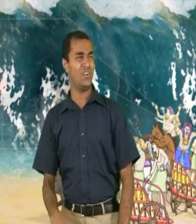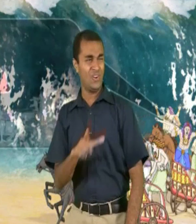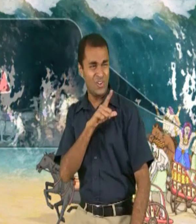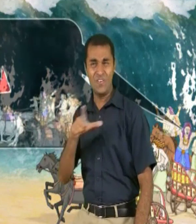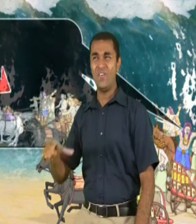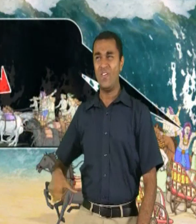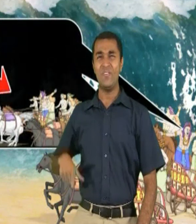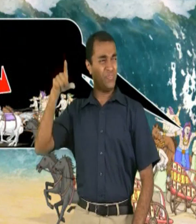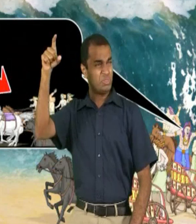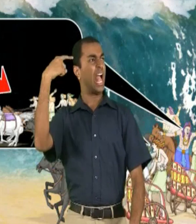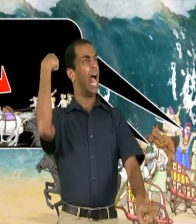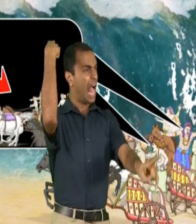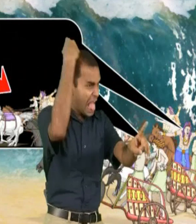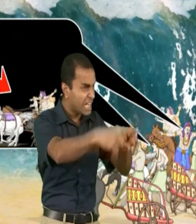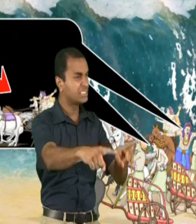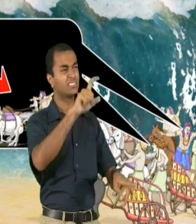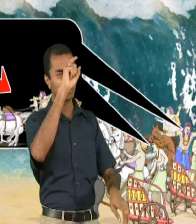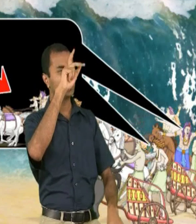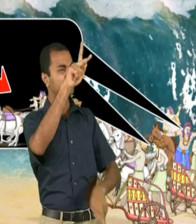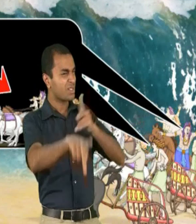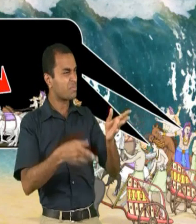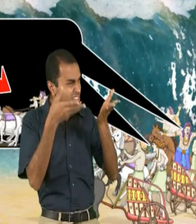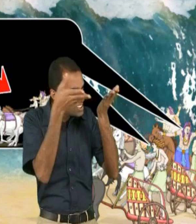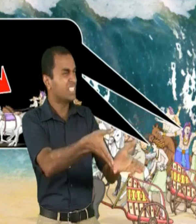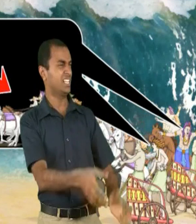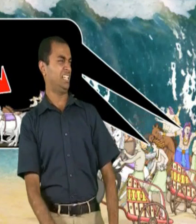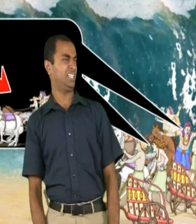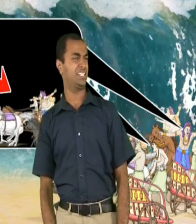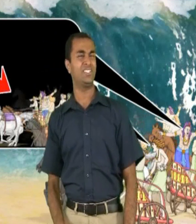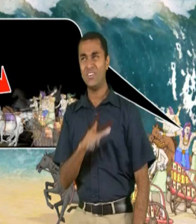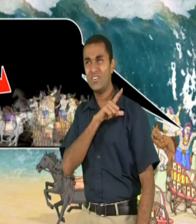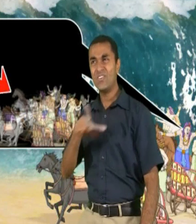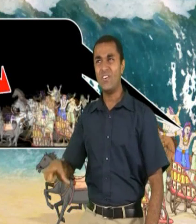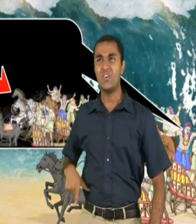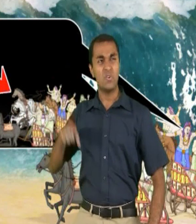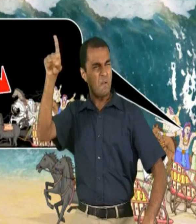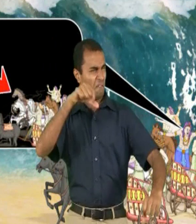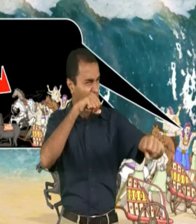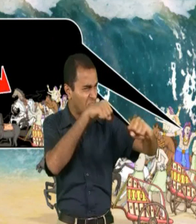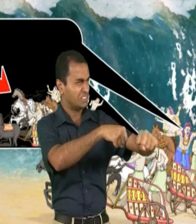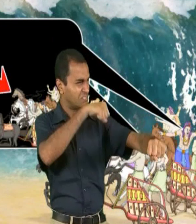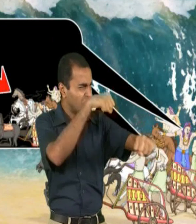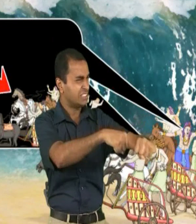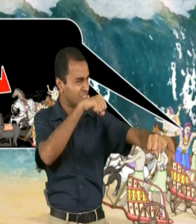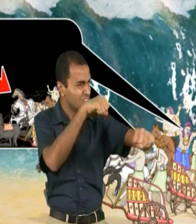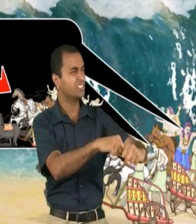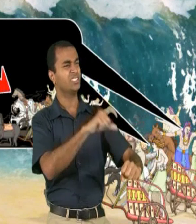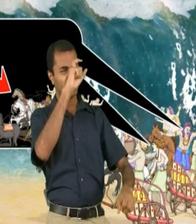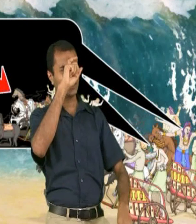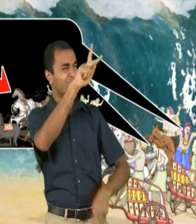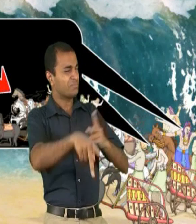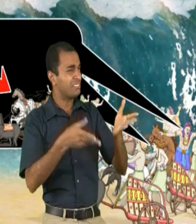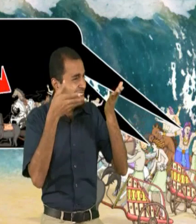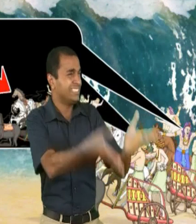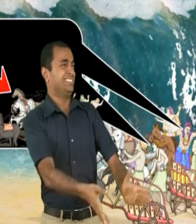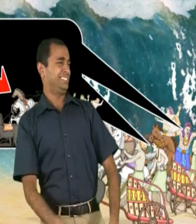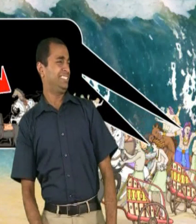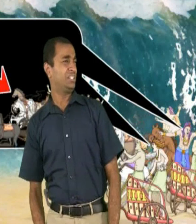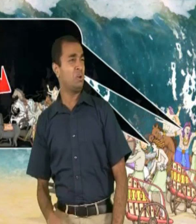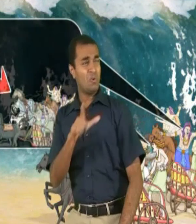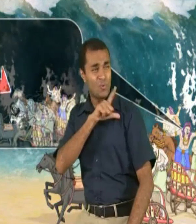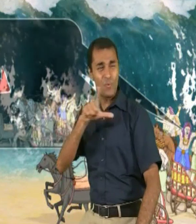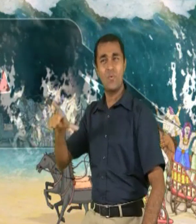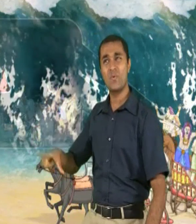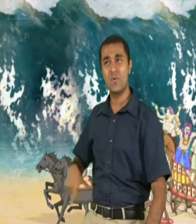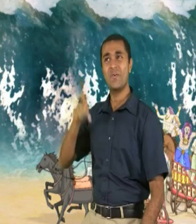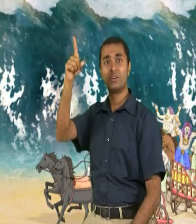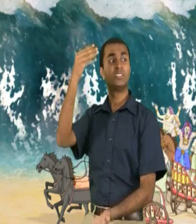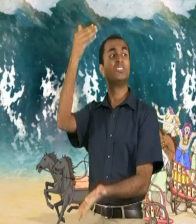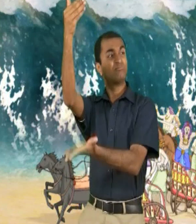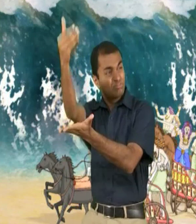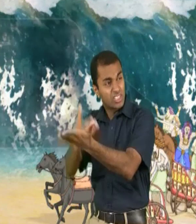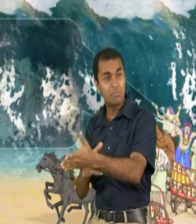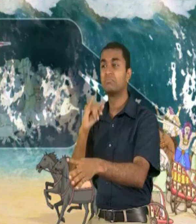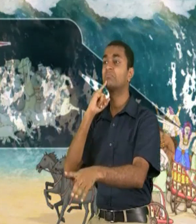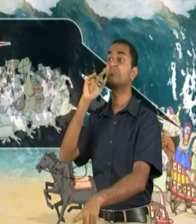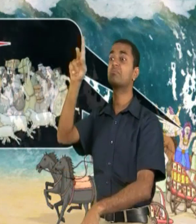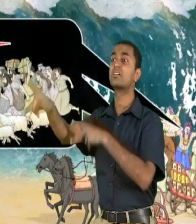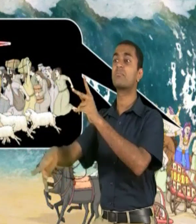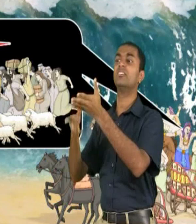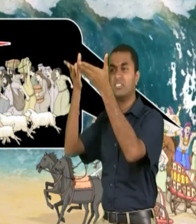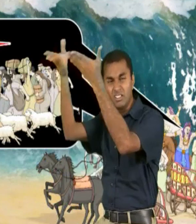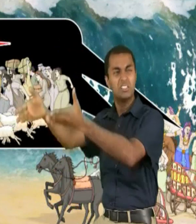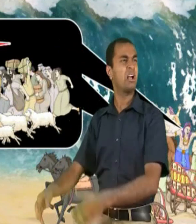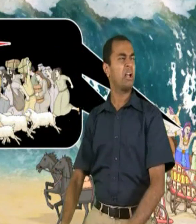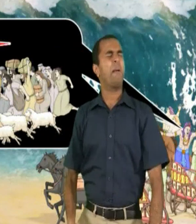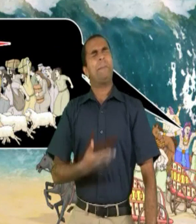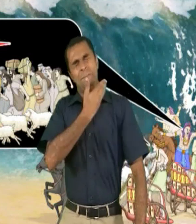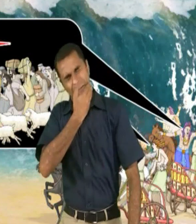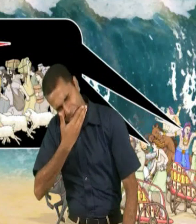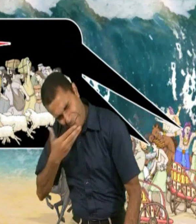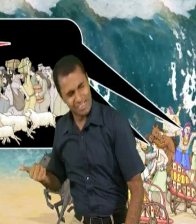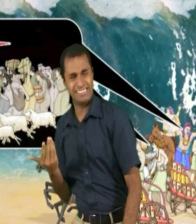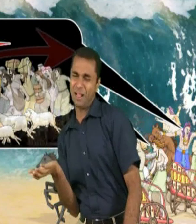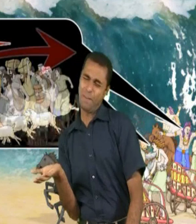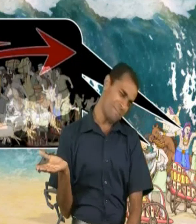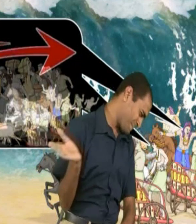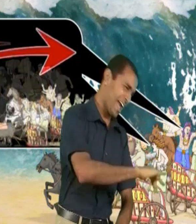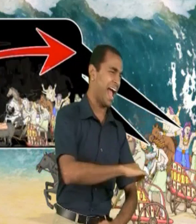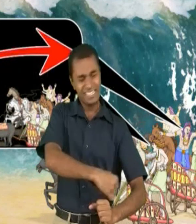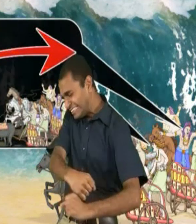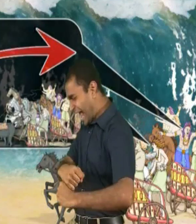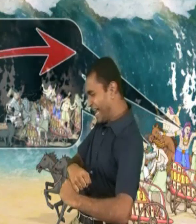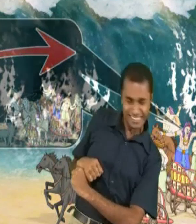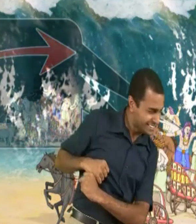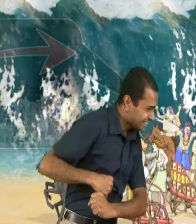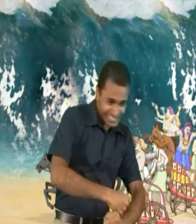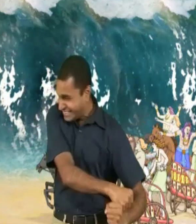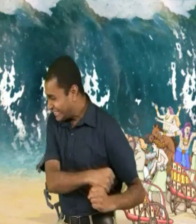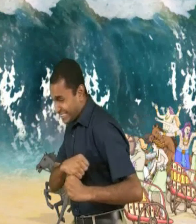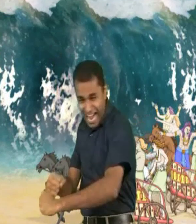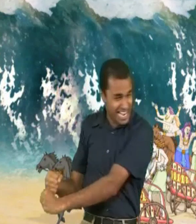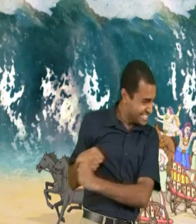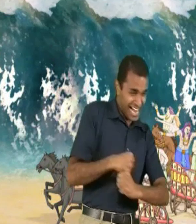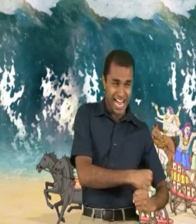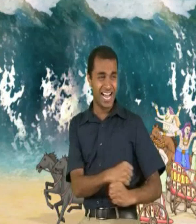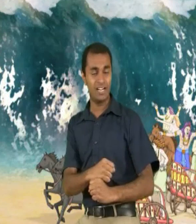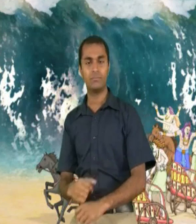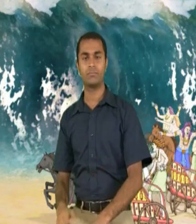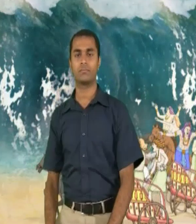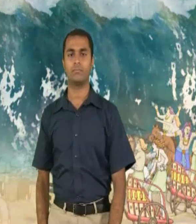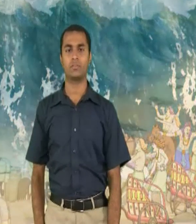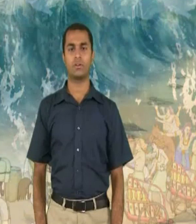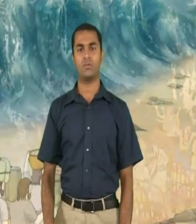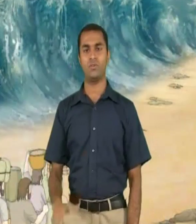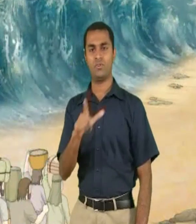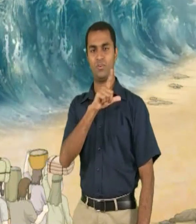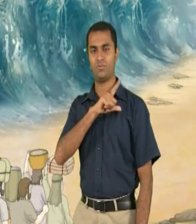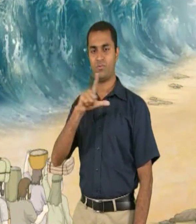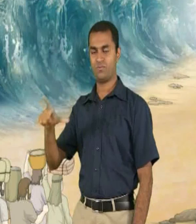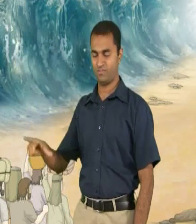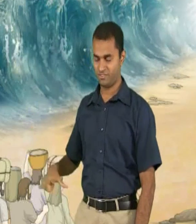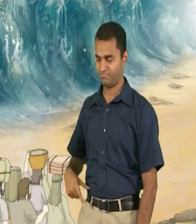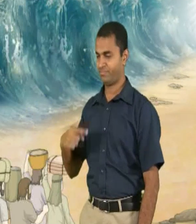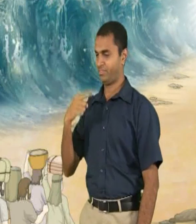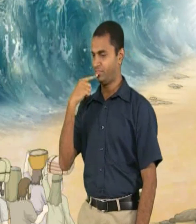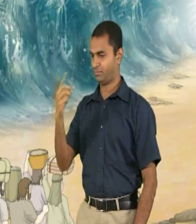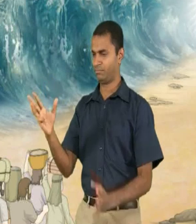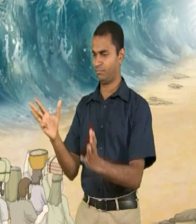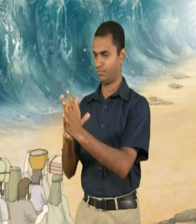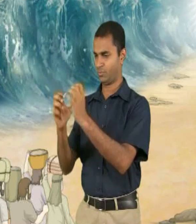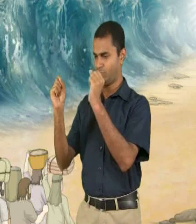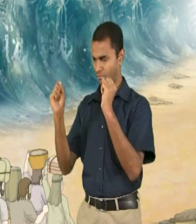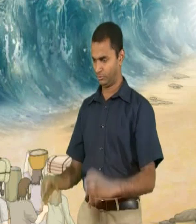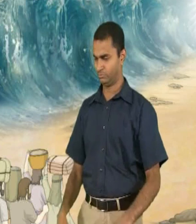“Let us flee from the Israelites,” said the Egyptians, “for the LORD is fighting for them against Egypt!”